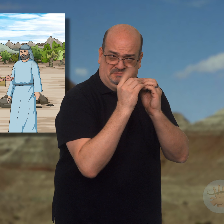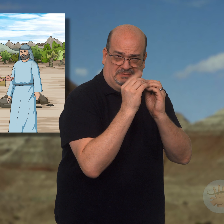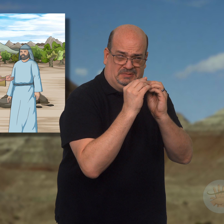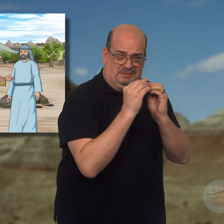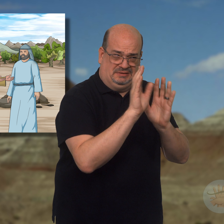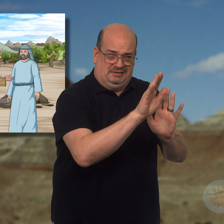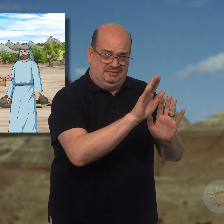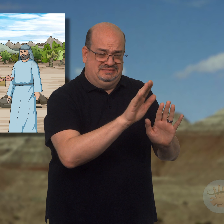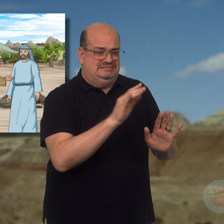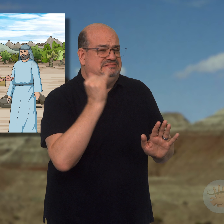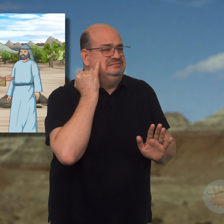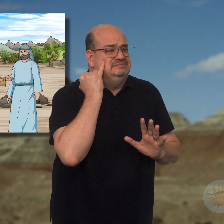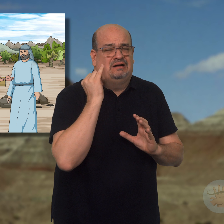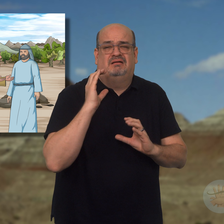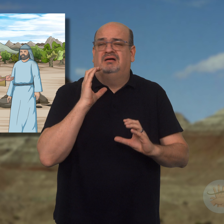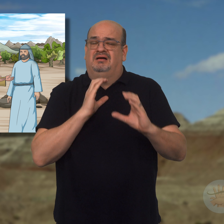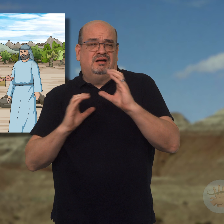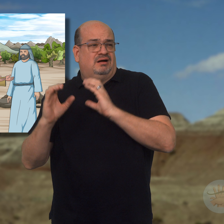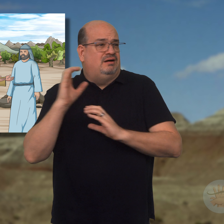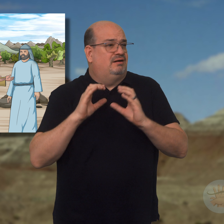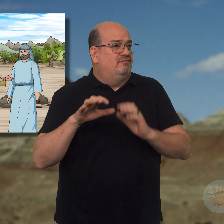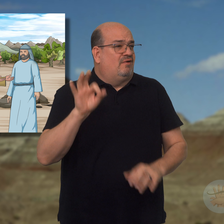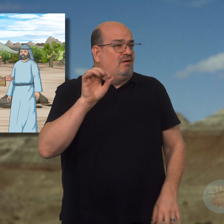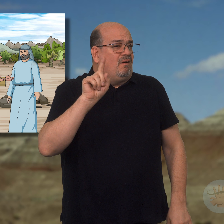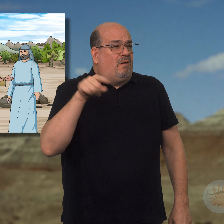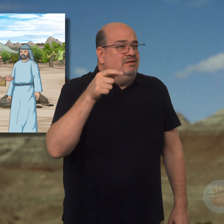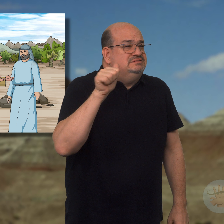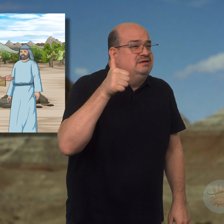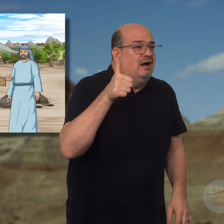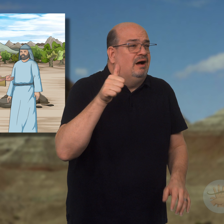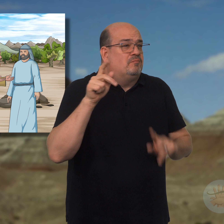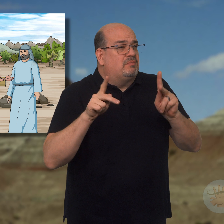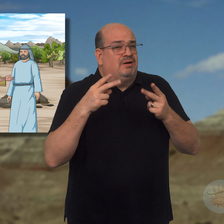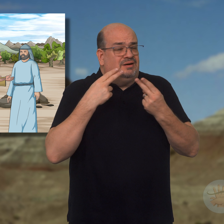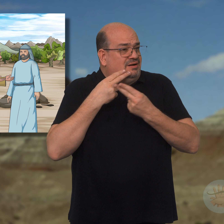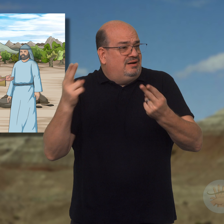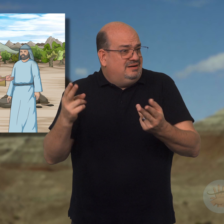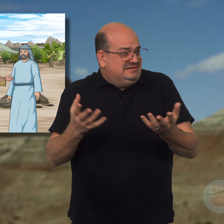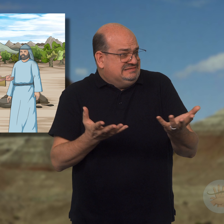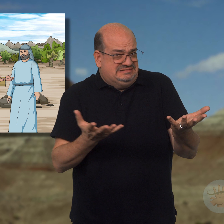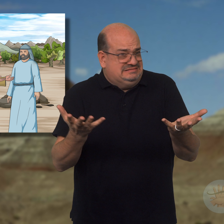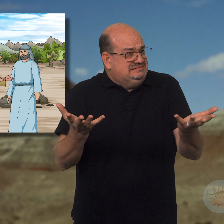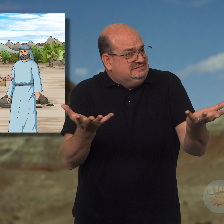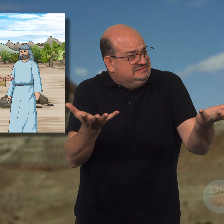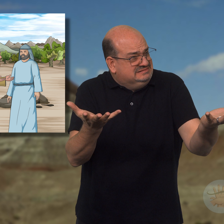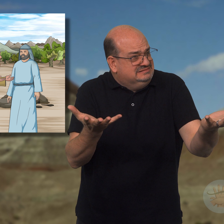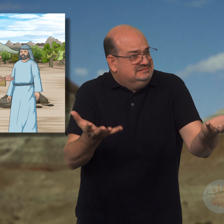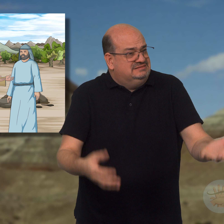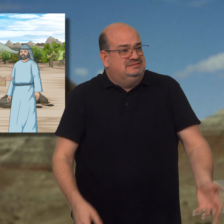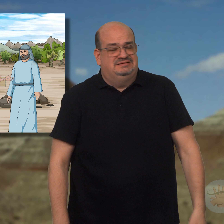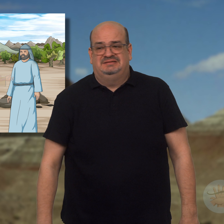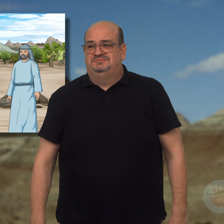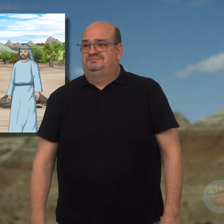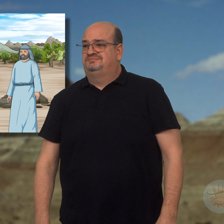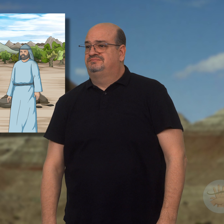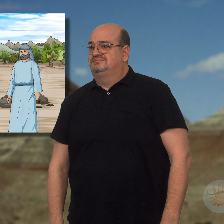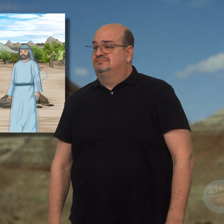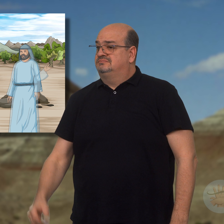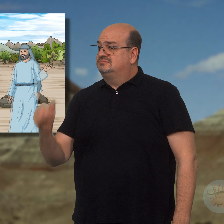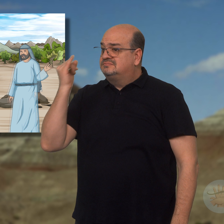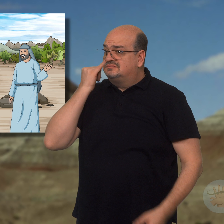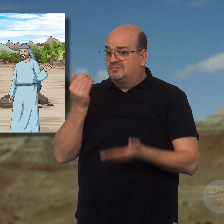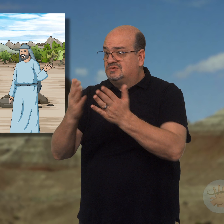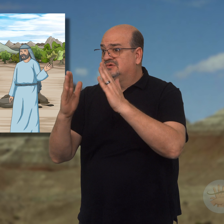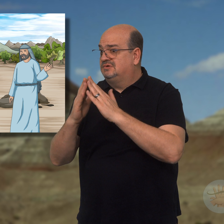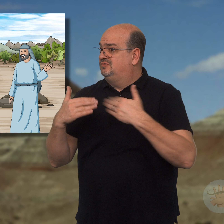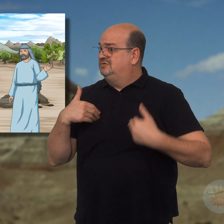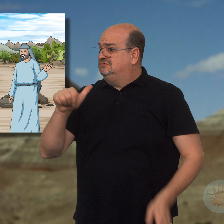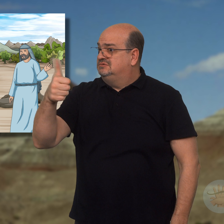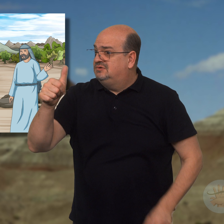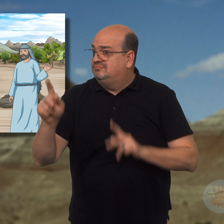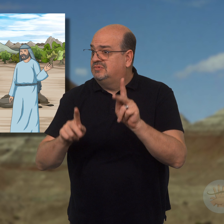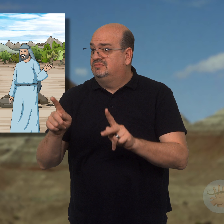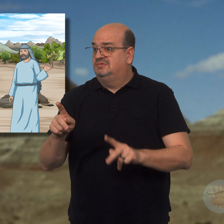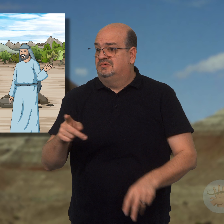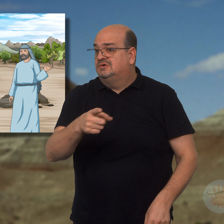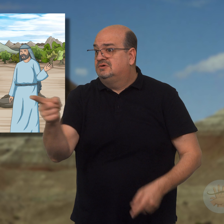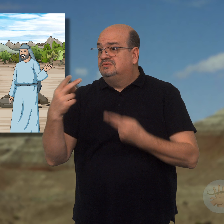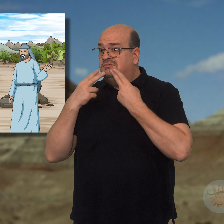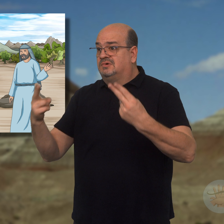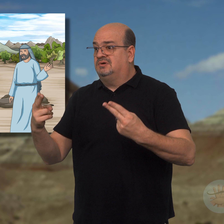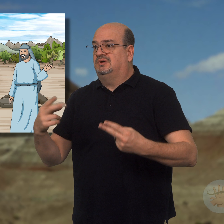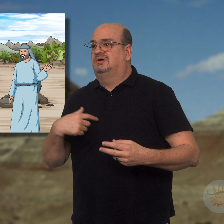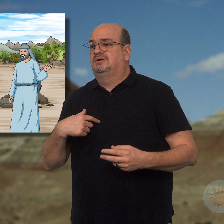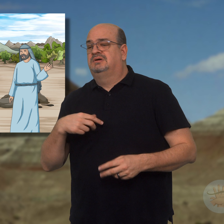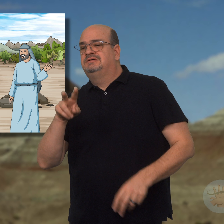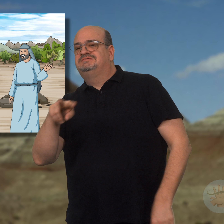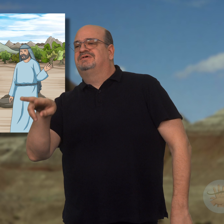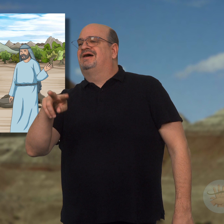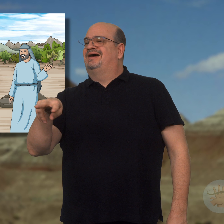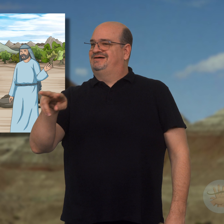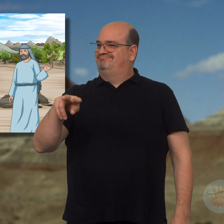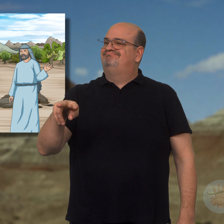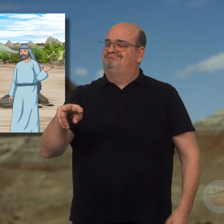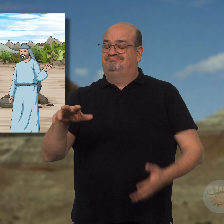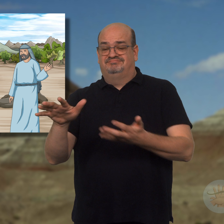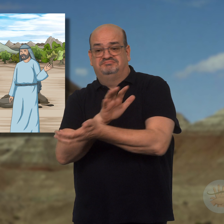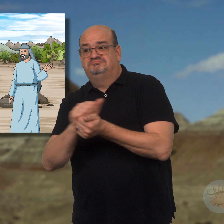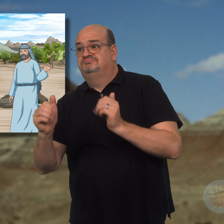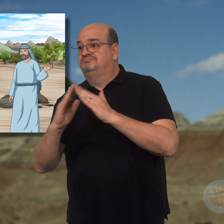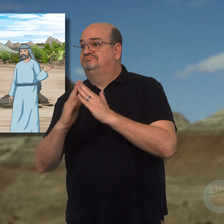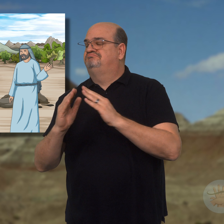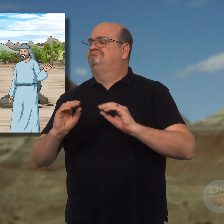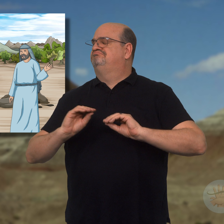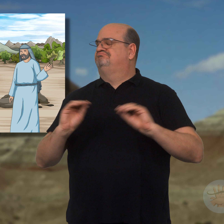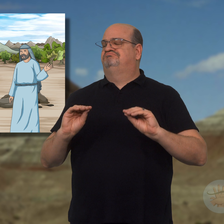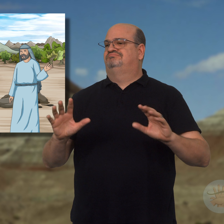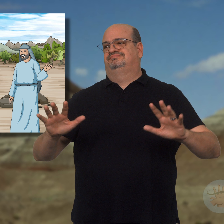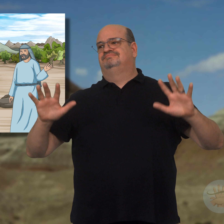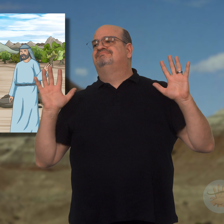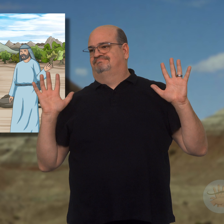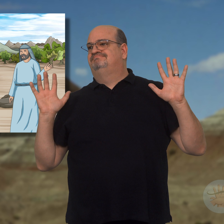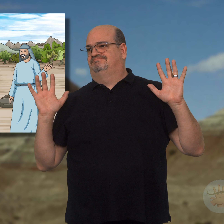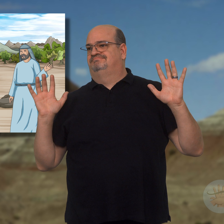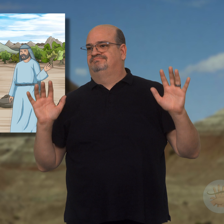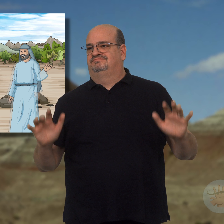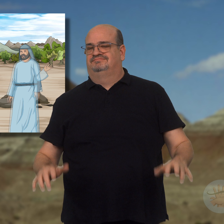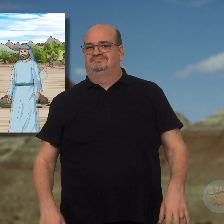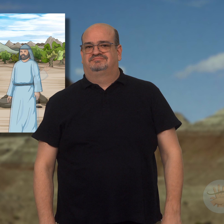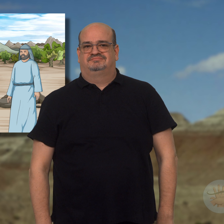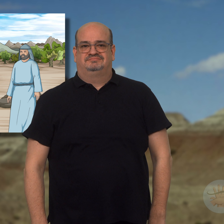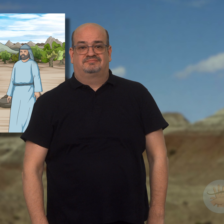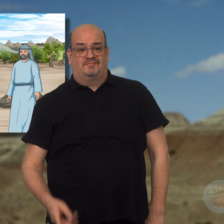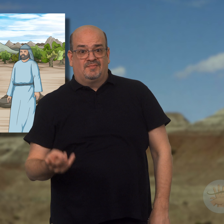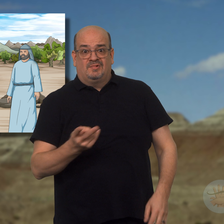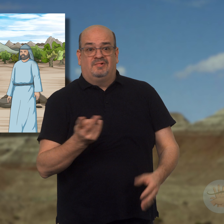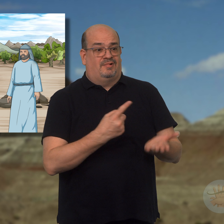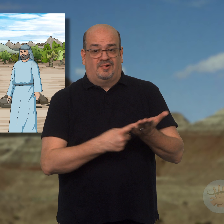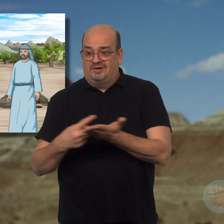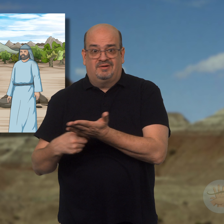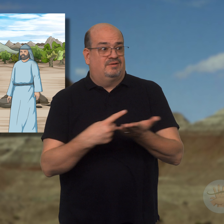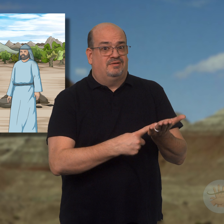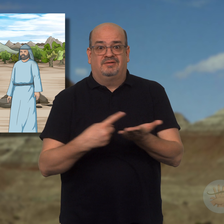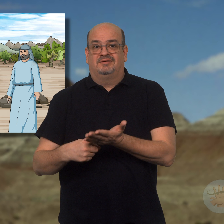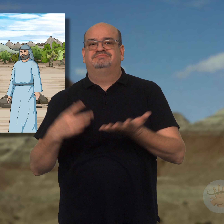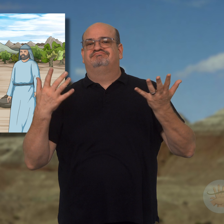Suppose ten are found there?” And He answered, “On account of the ten, I will not destroy it.”